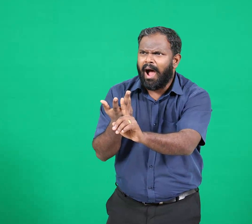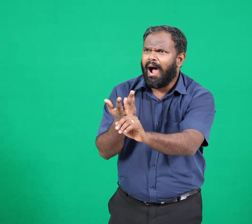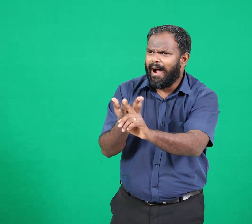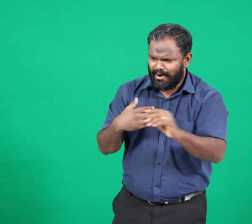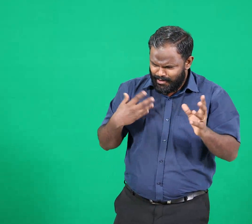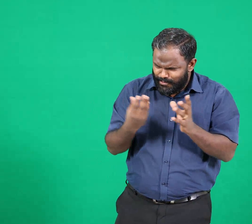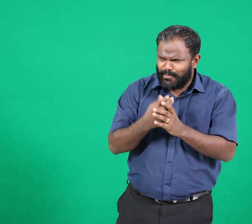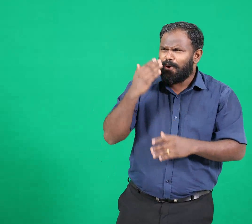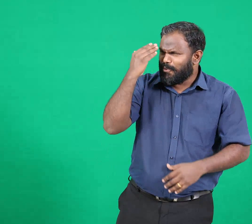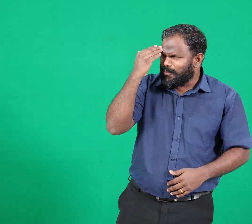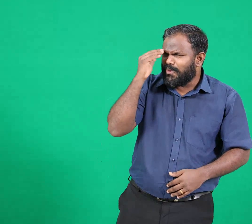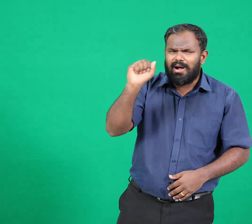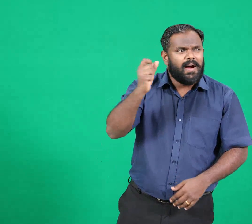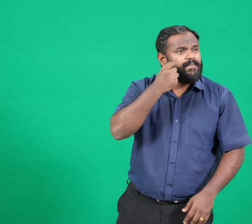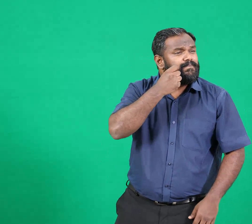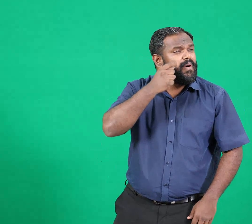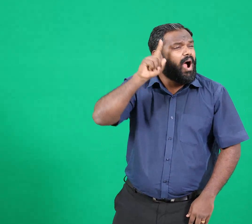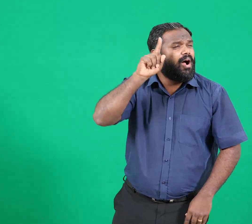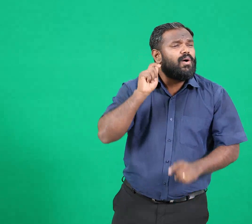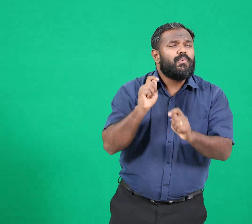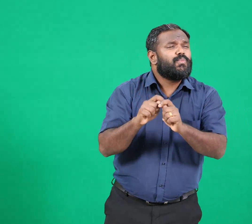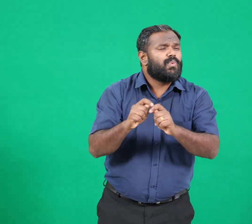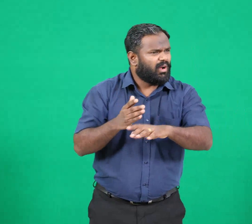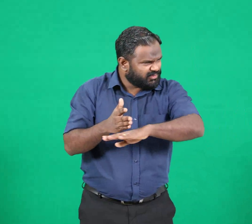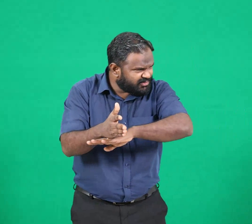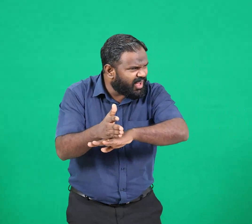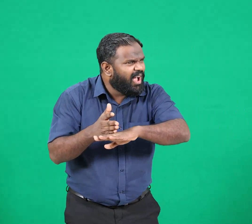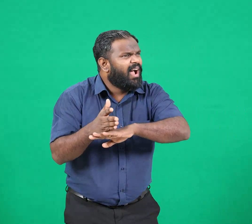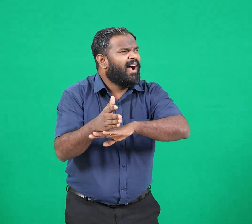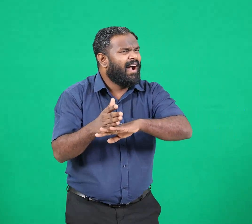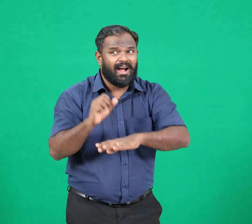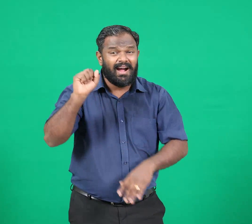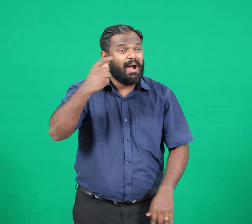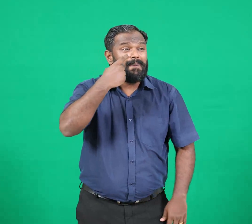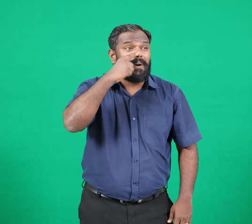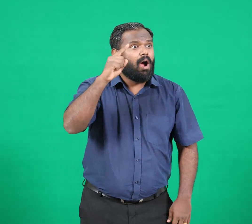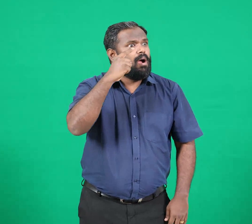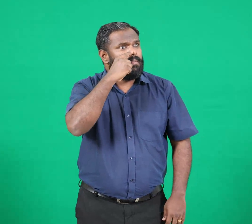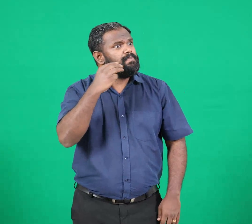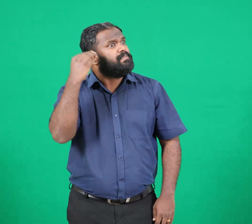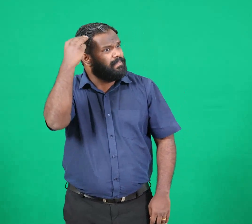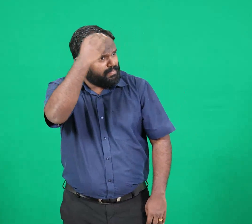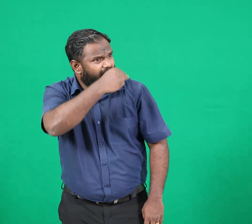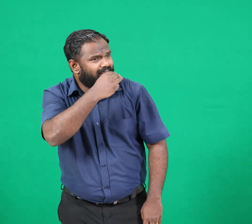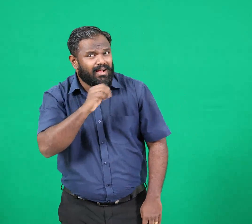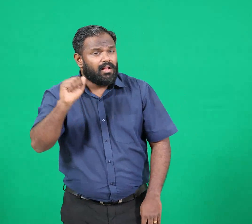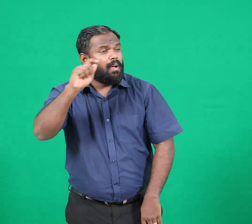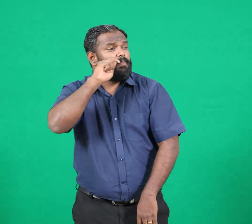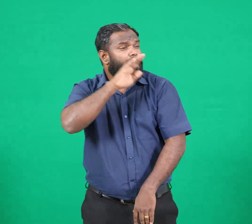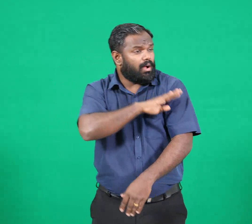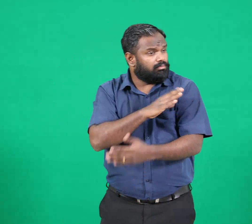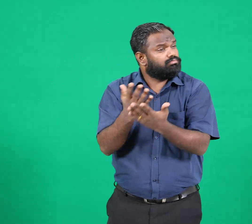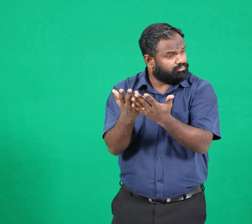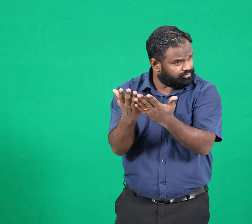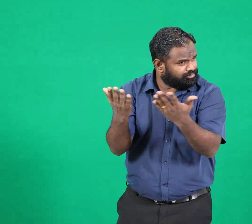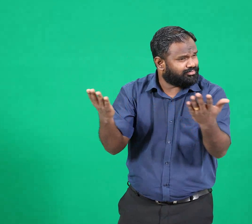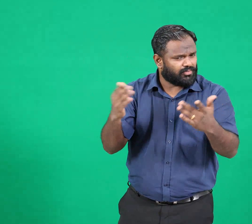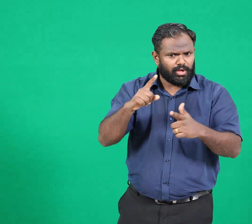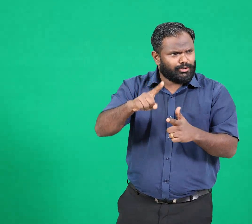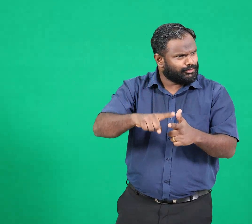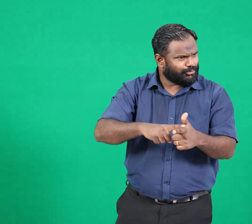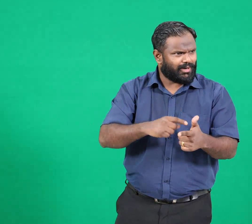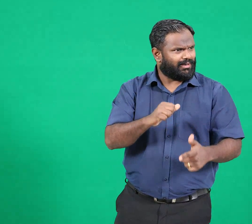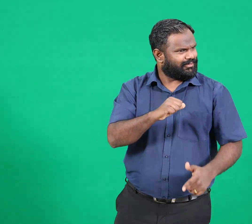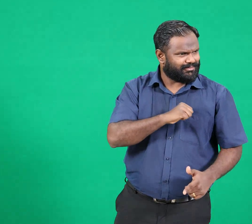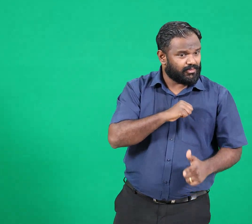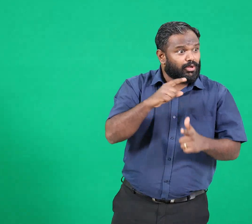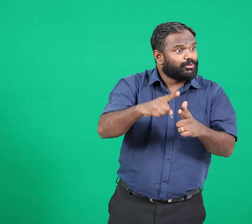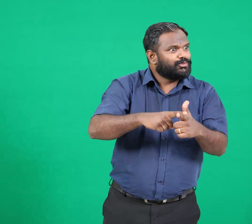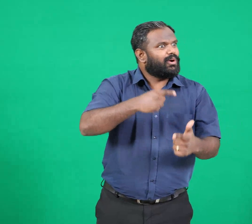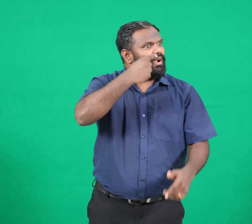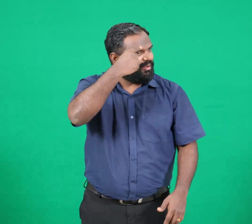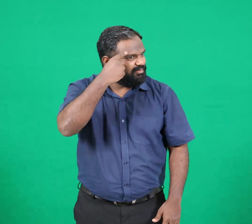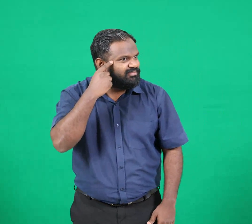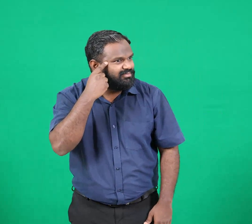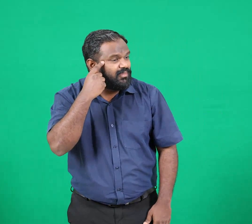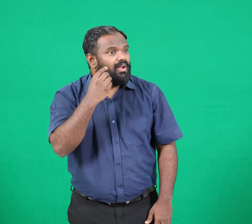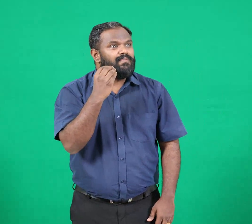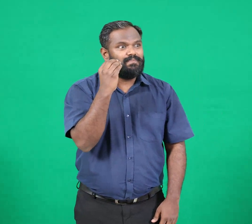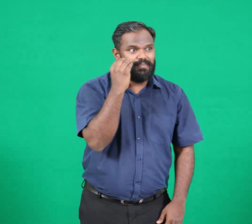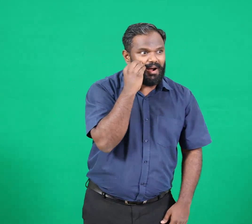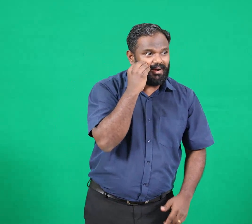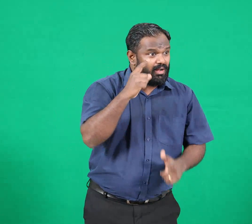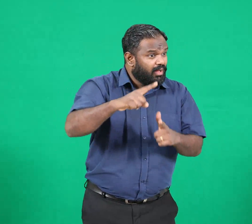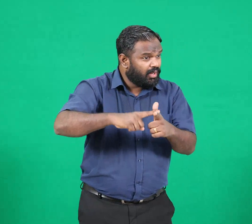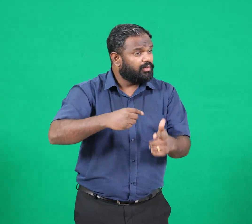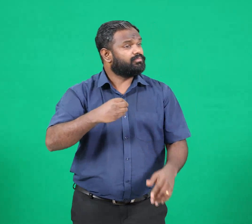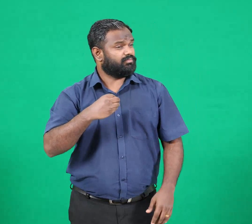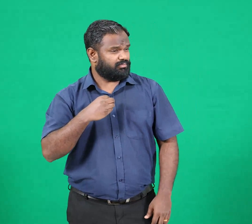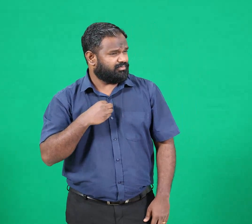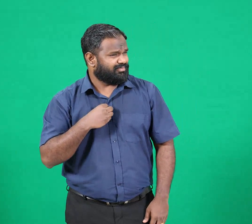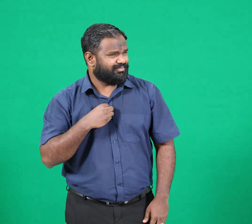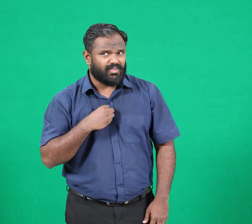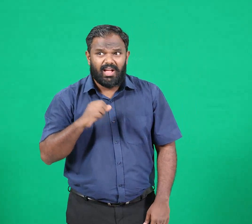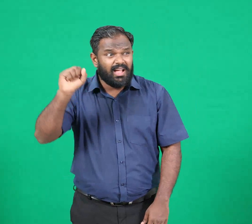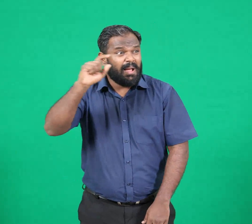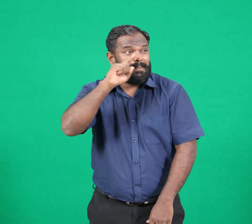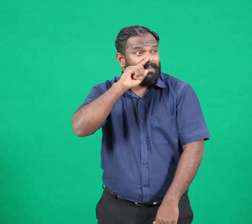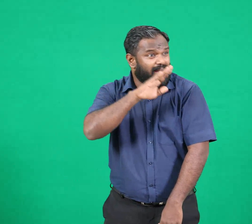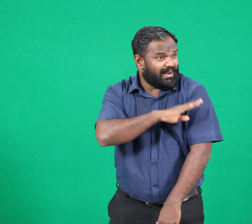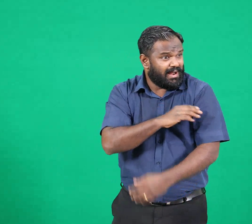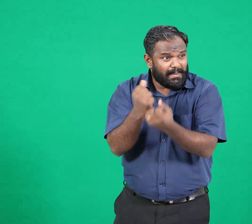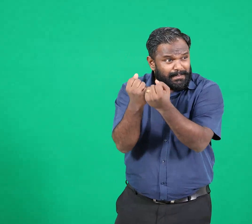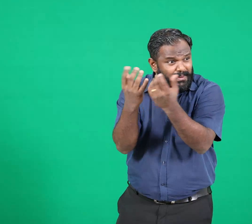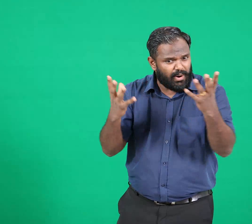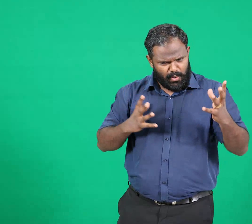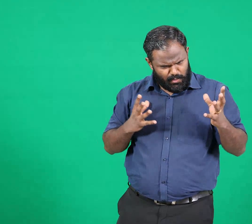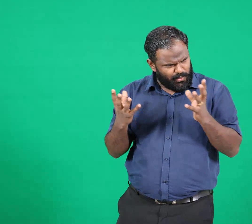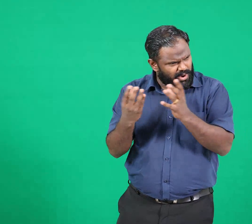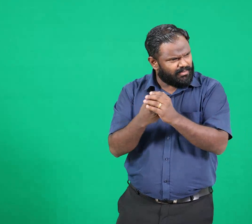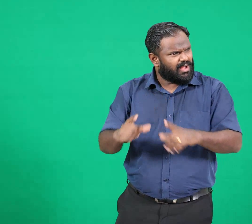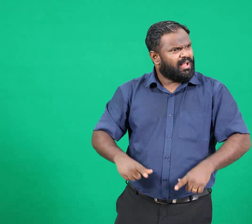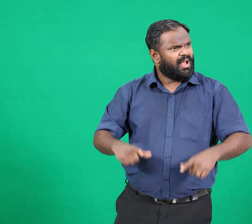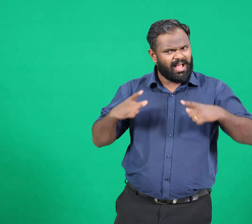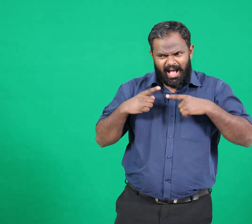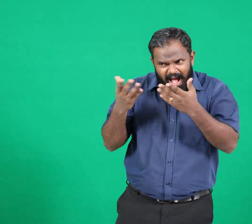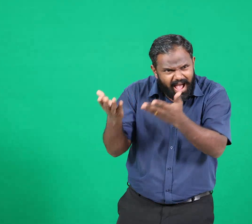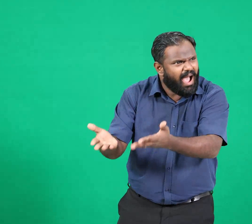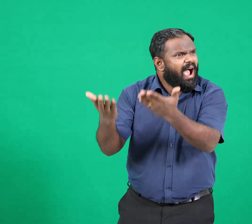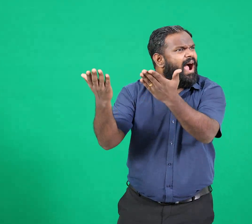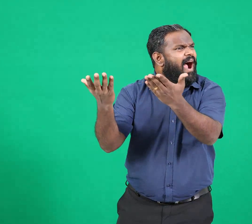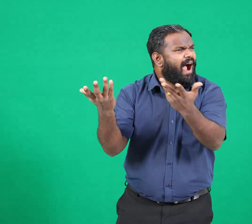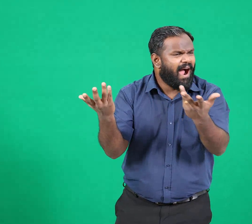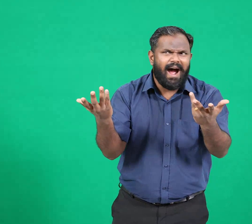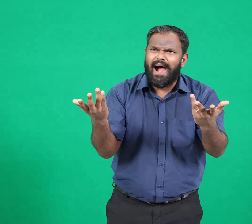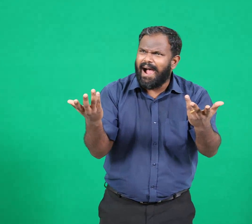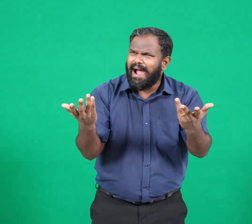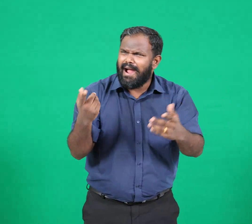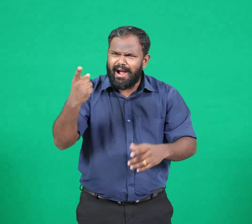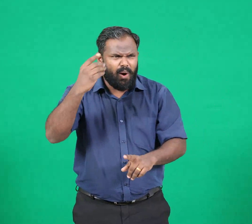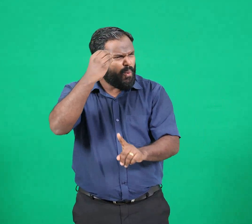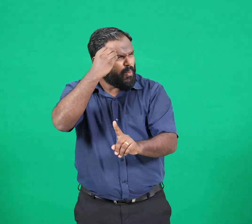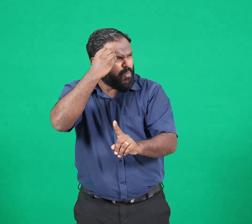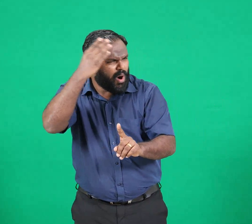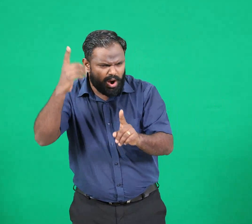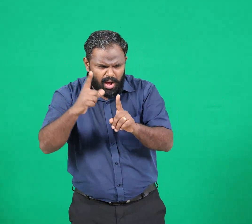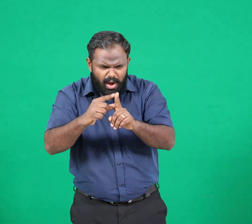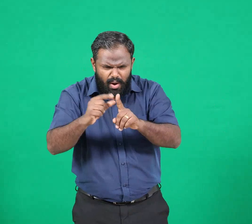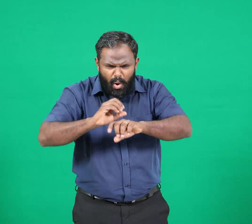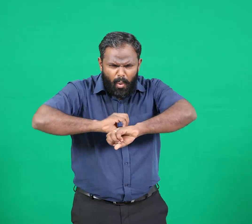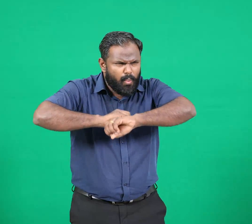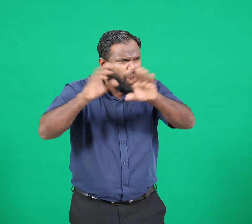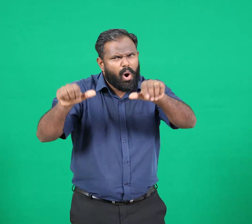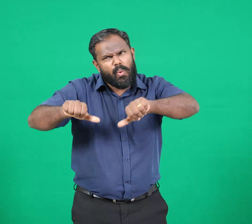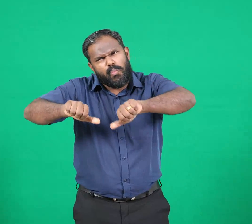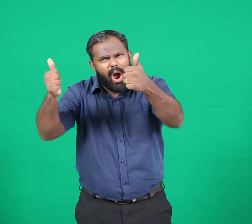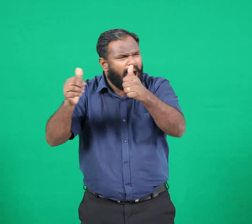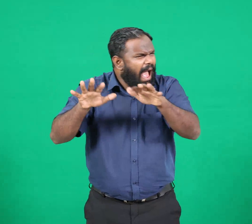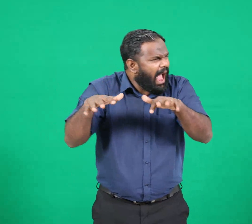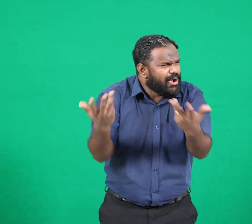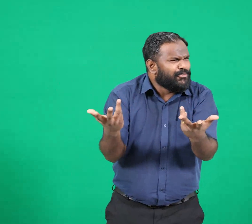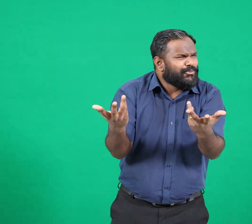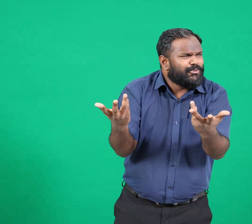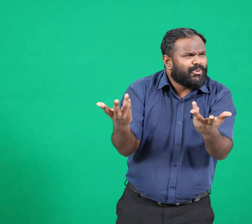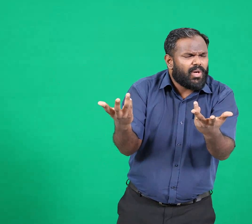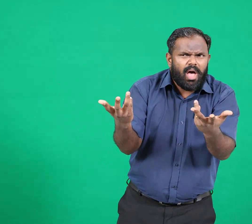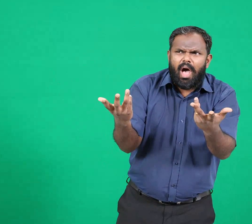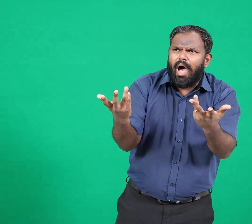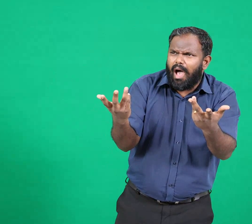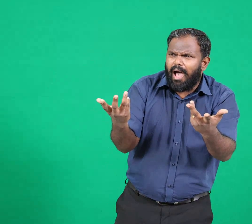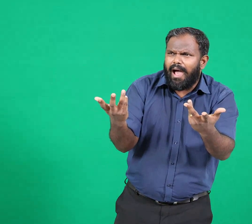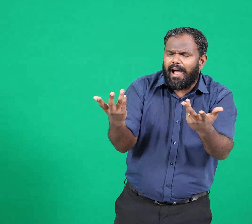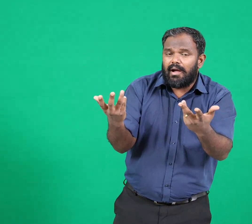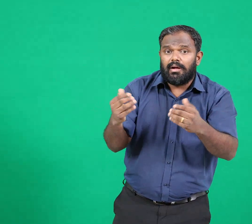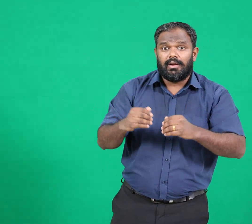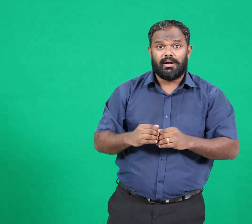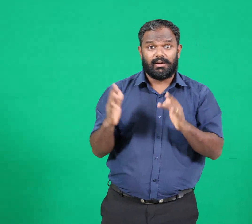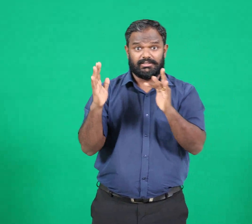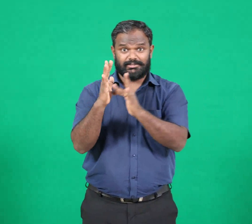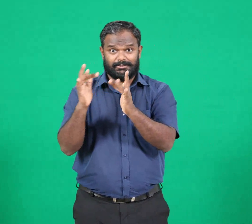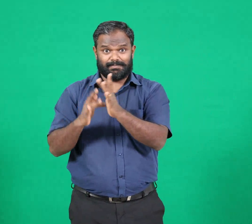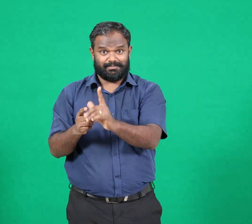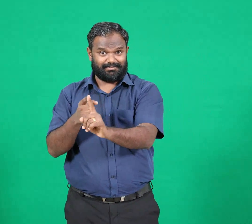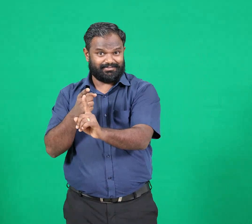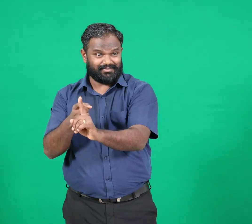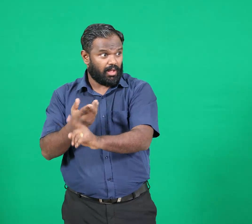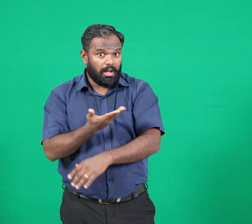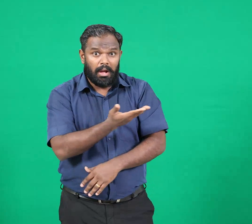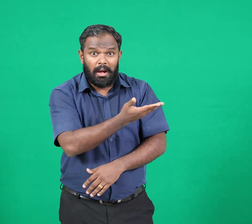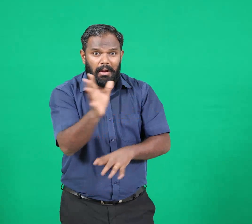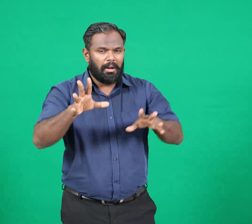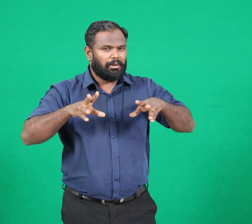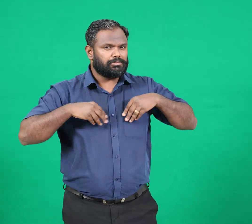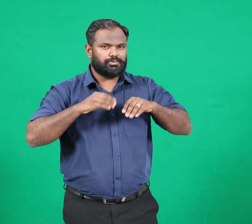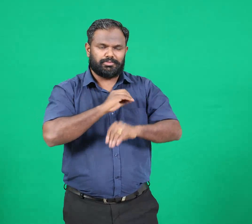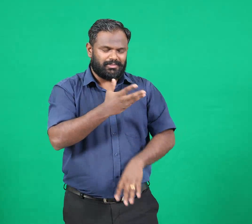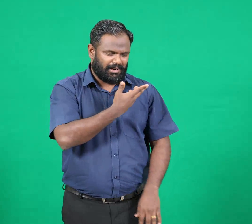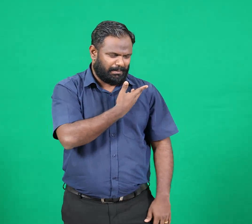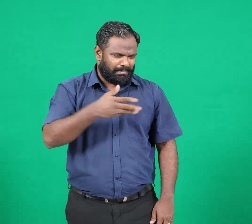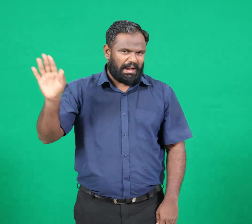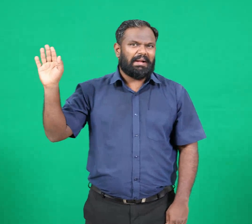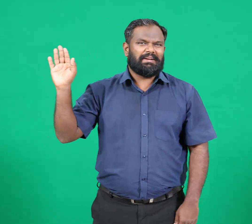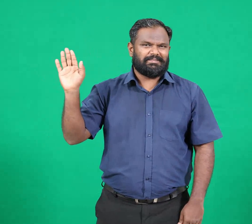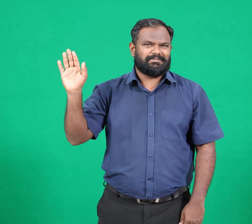Isn' t His mother's name Mary, and aren' t His brothers James, Joseph, Simon, and Judas? Aren' t all His sisters with us as well?